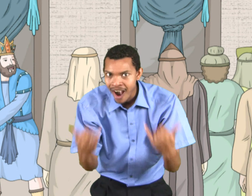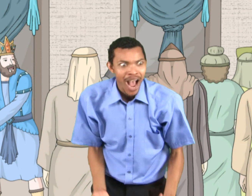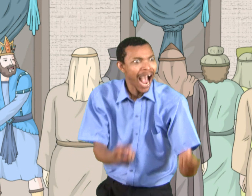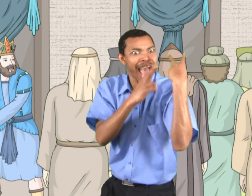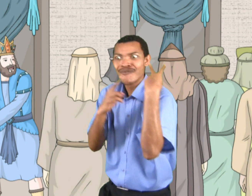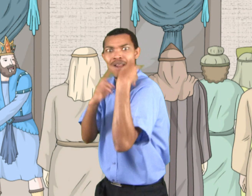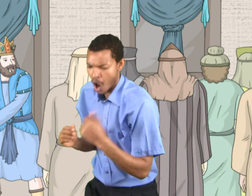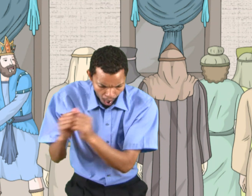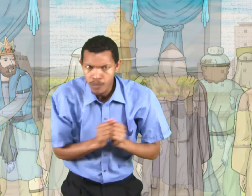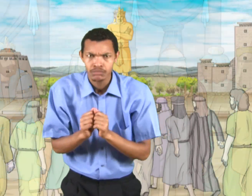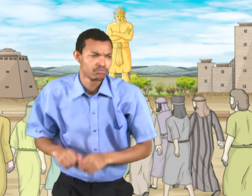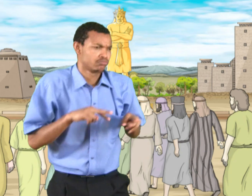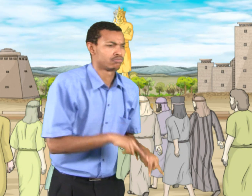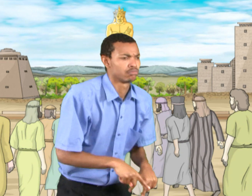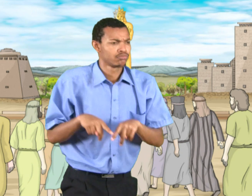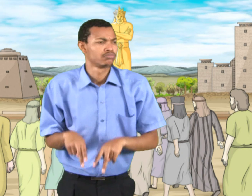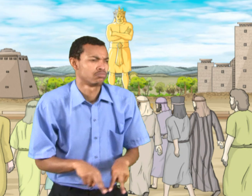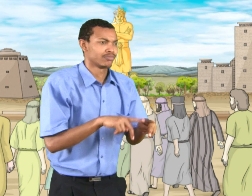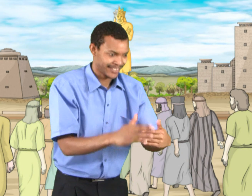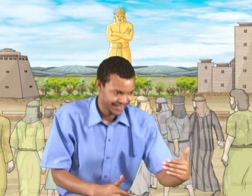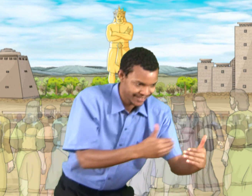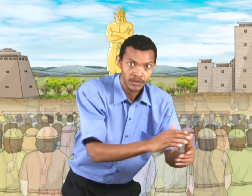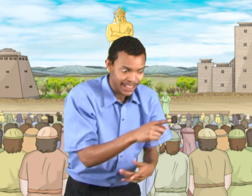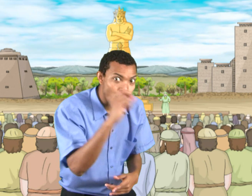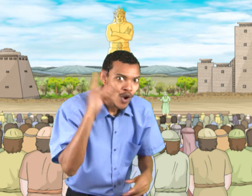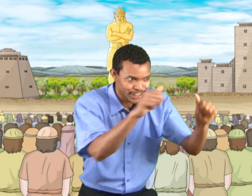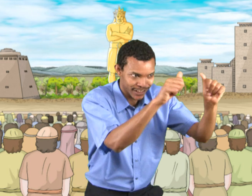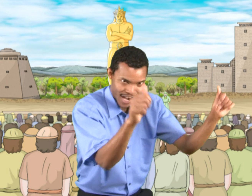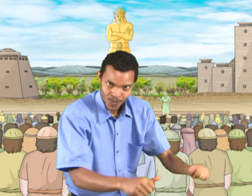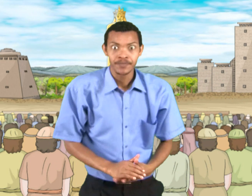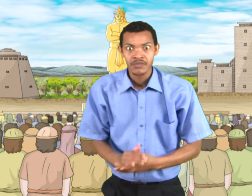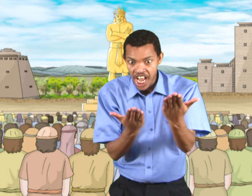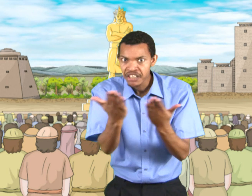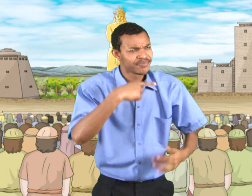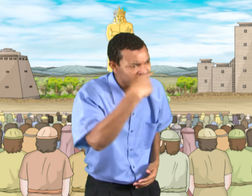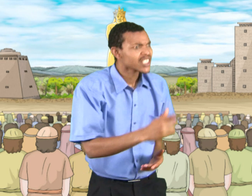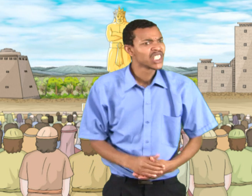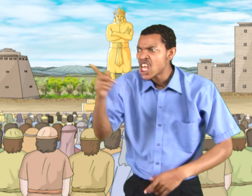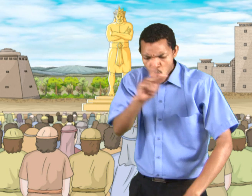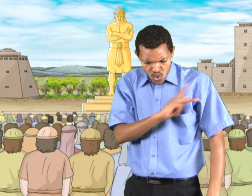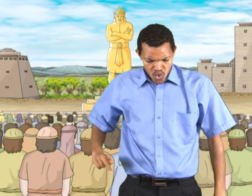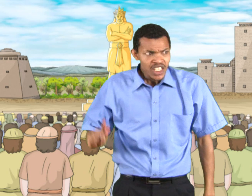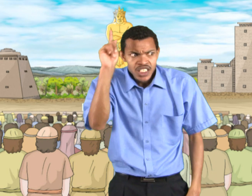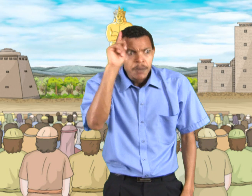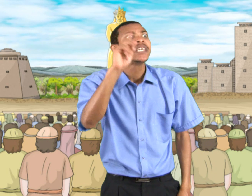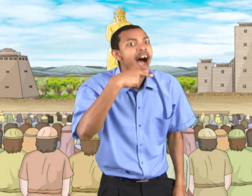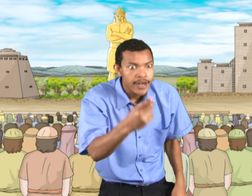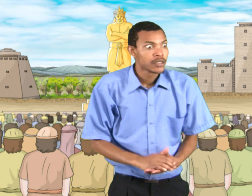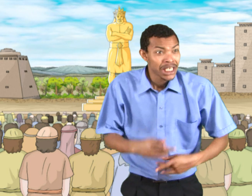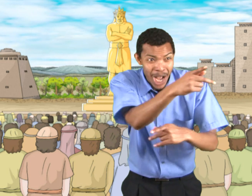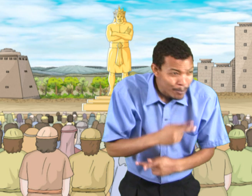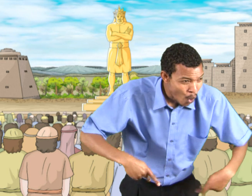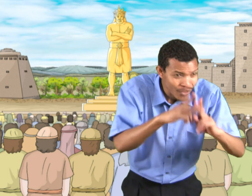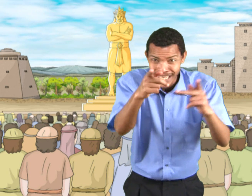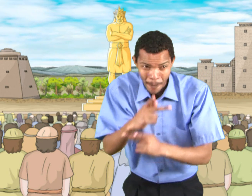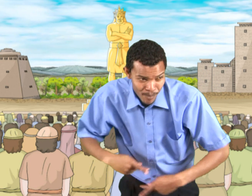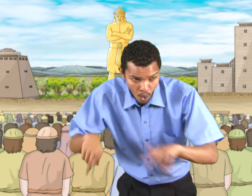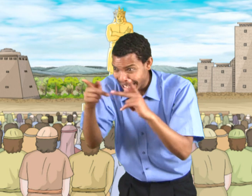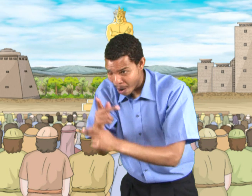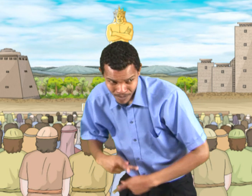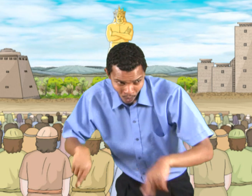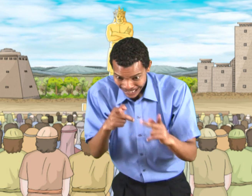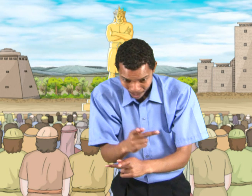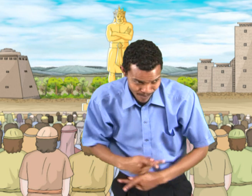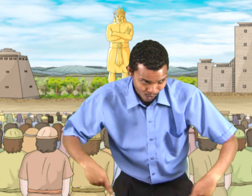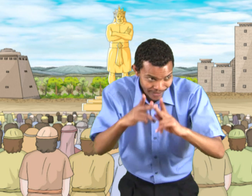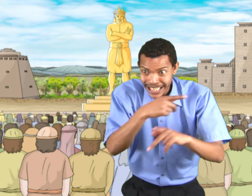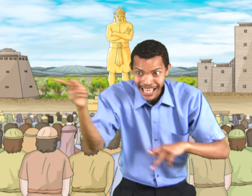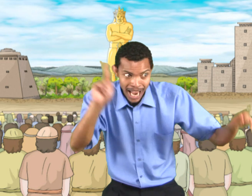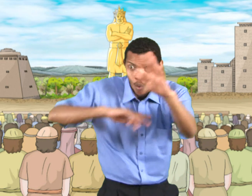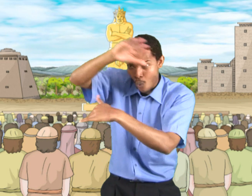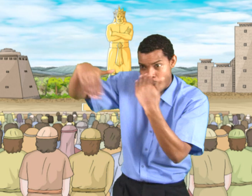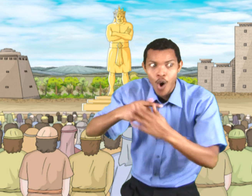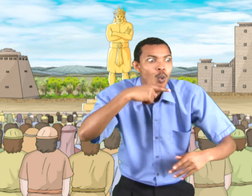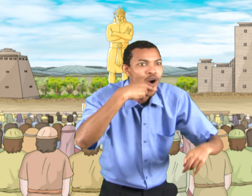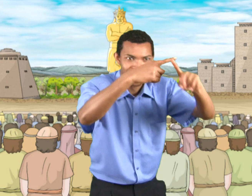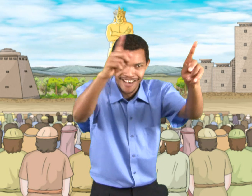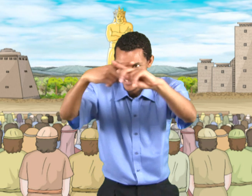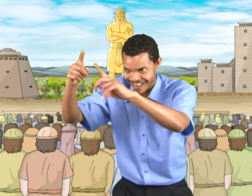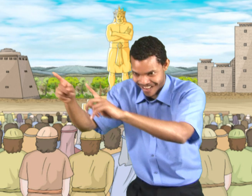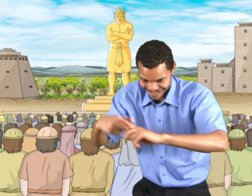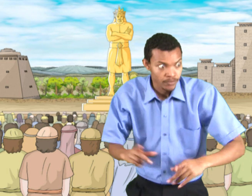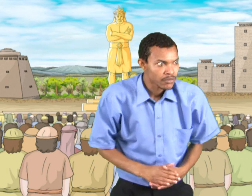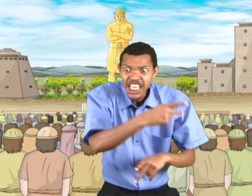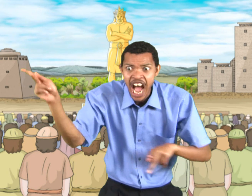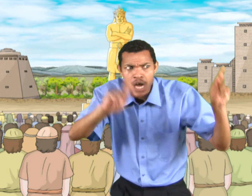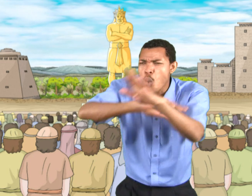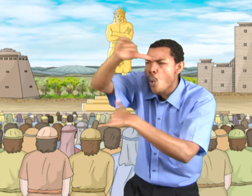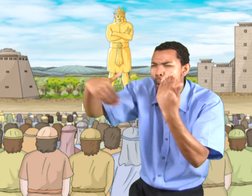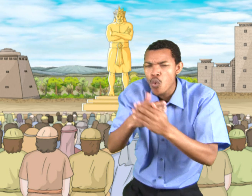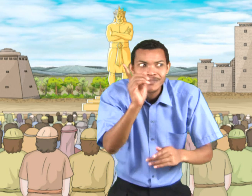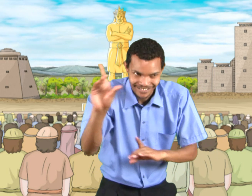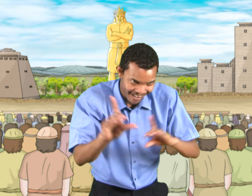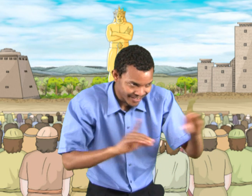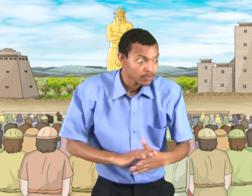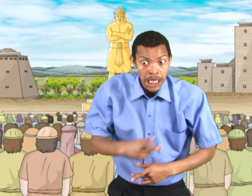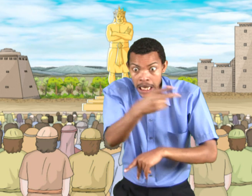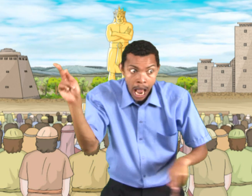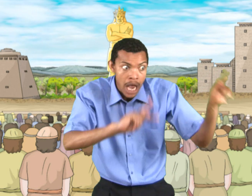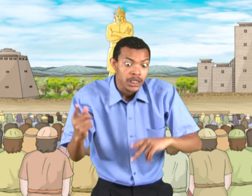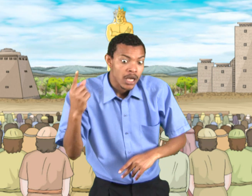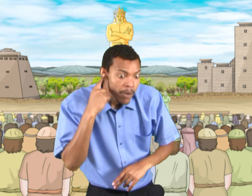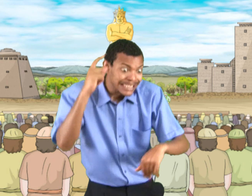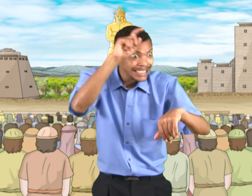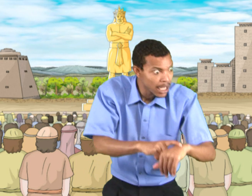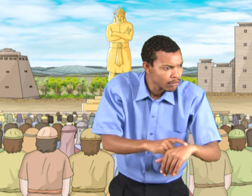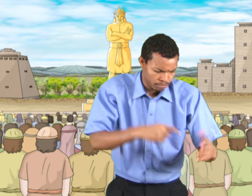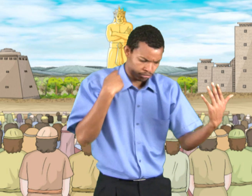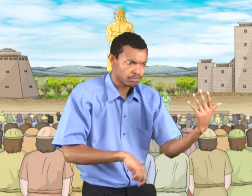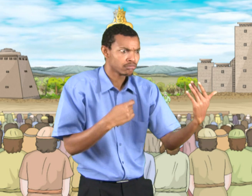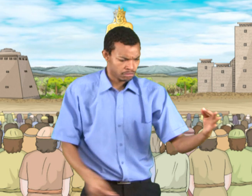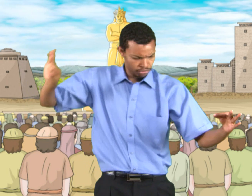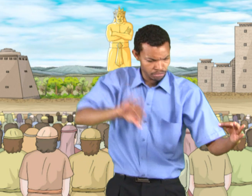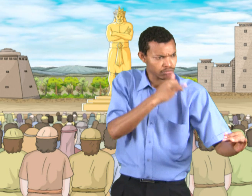So the satraps, prefects, governors, advisers, treasurers, judges, magistrates, and all the rulers of the provinces assembled for the dedication of the statue that King Nebuchadnezzar had set up, and they stood before it.